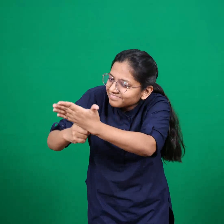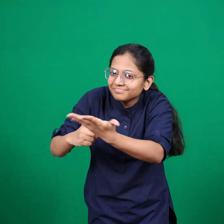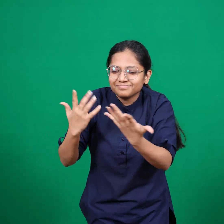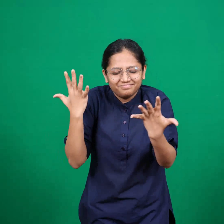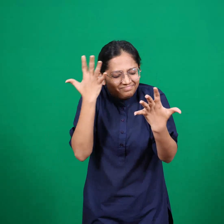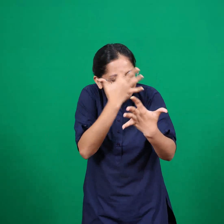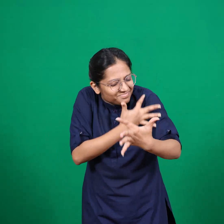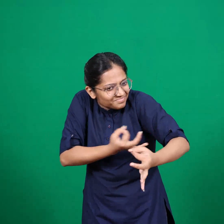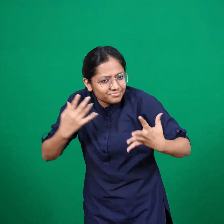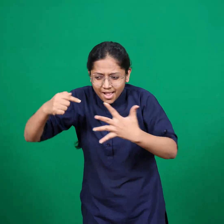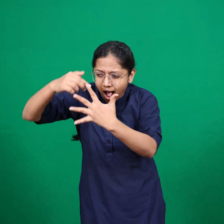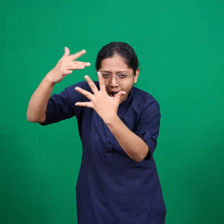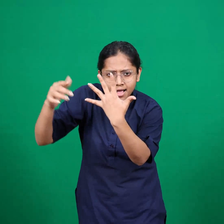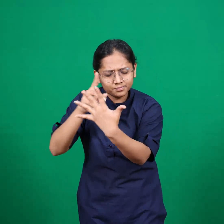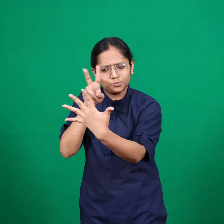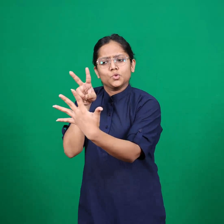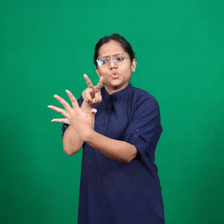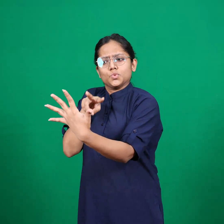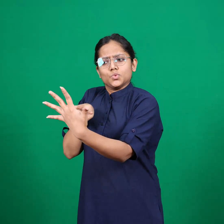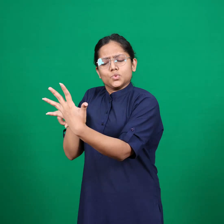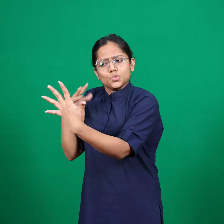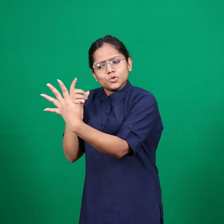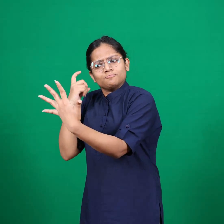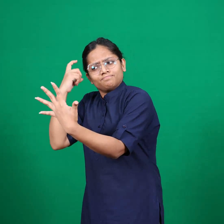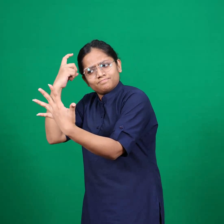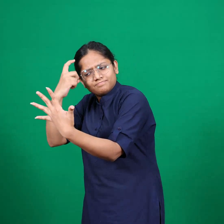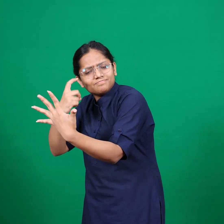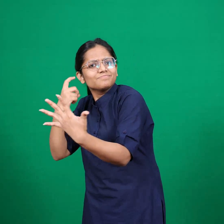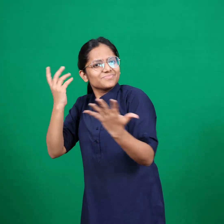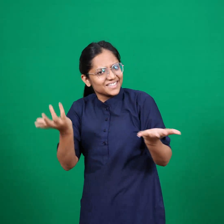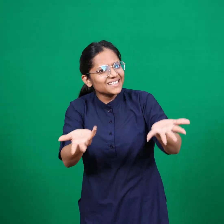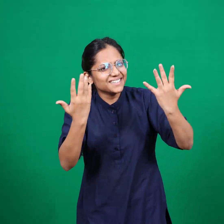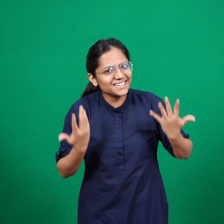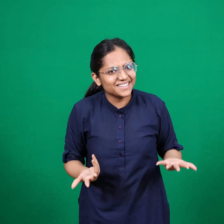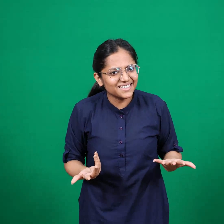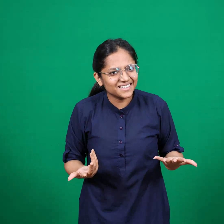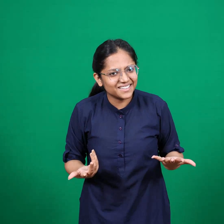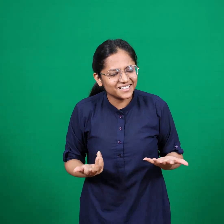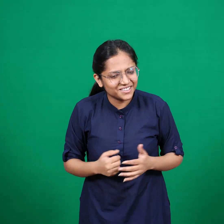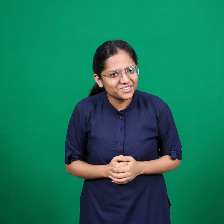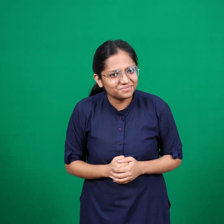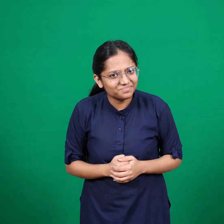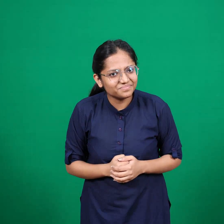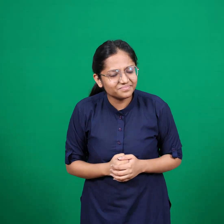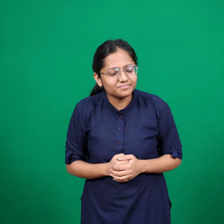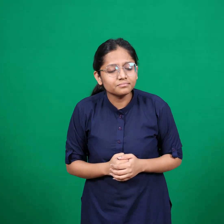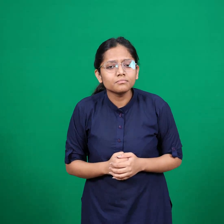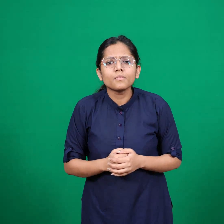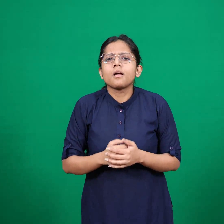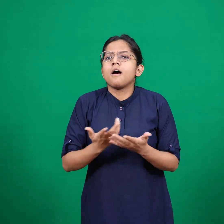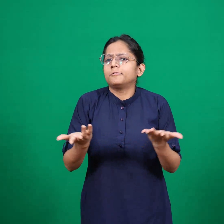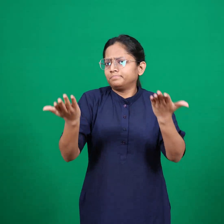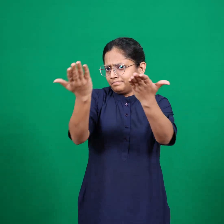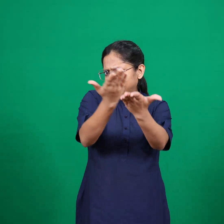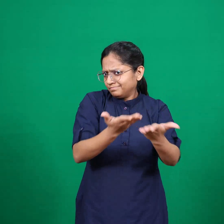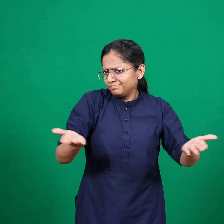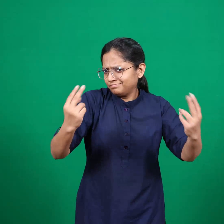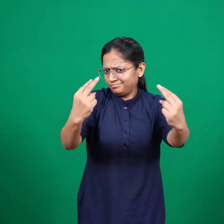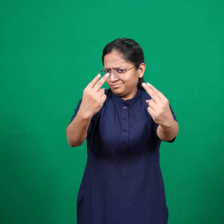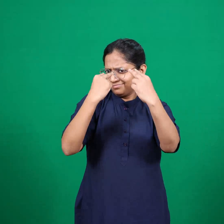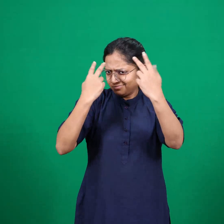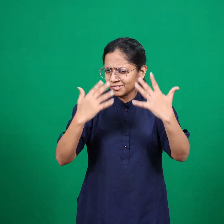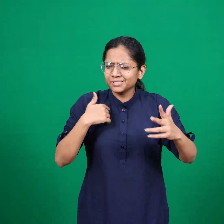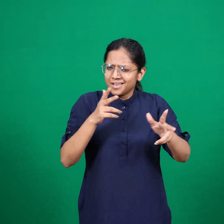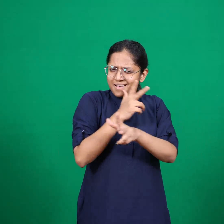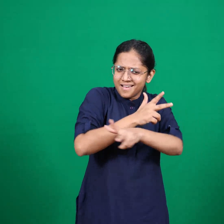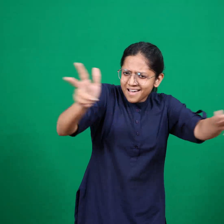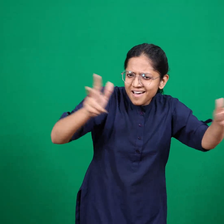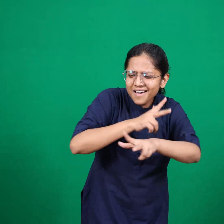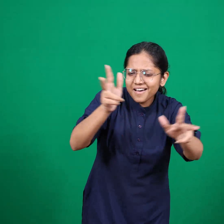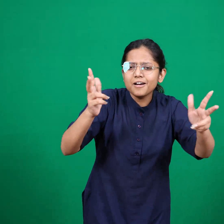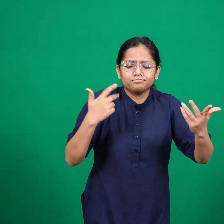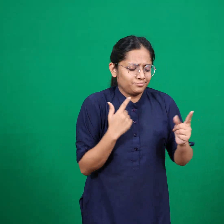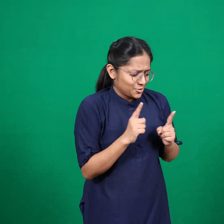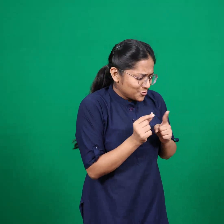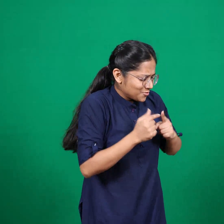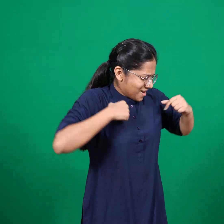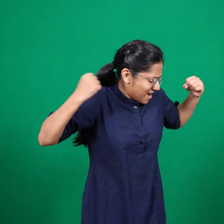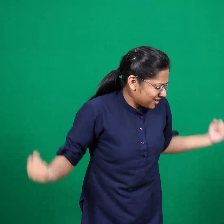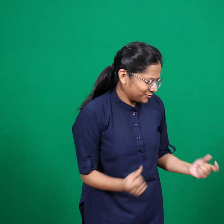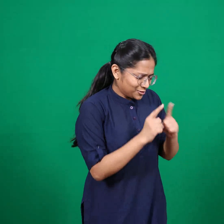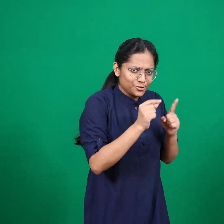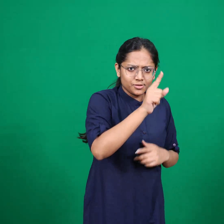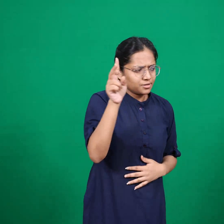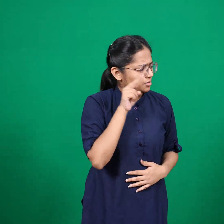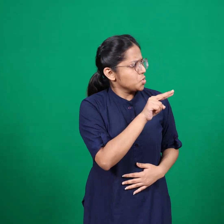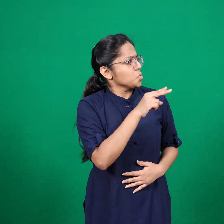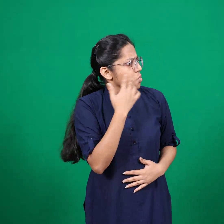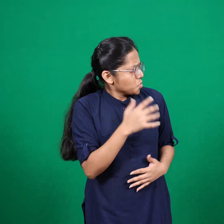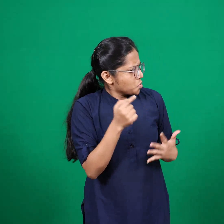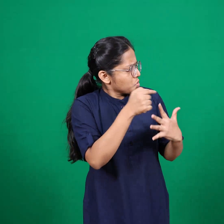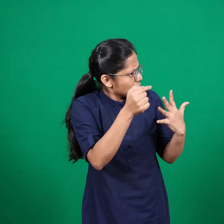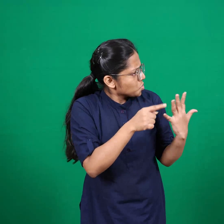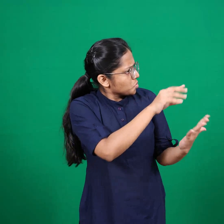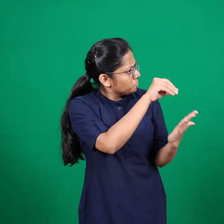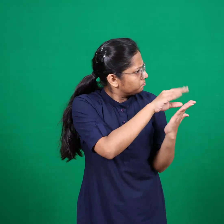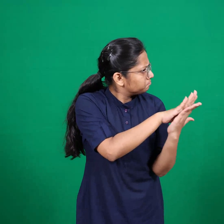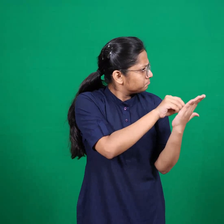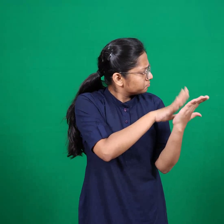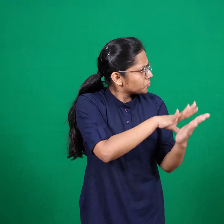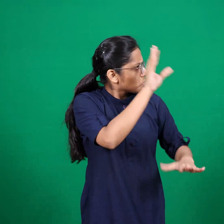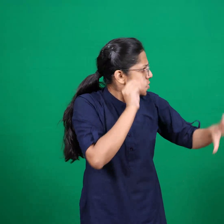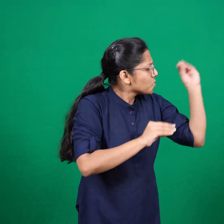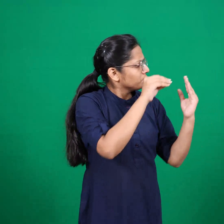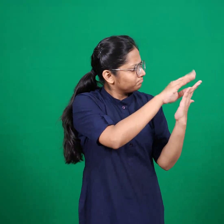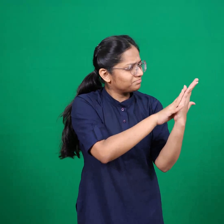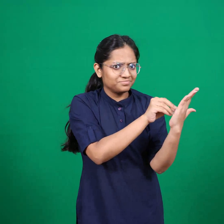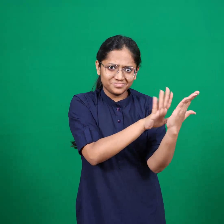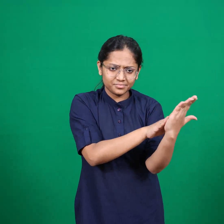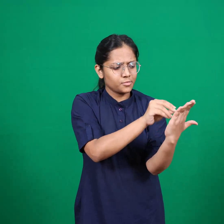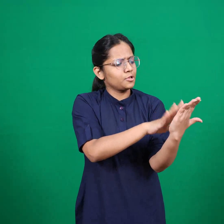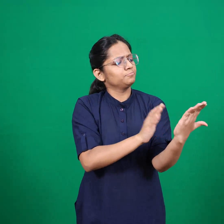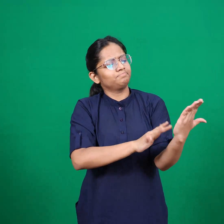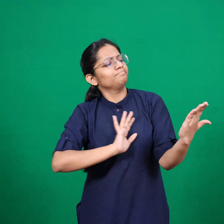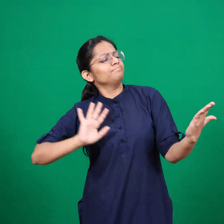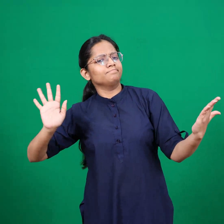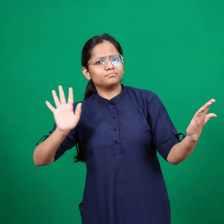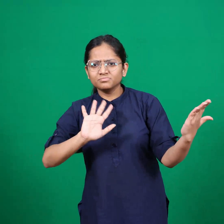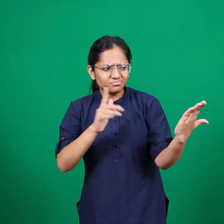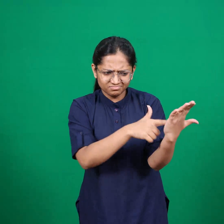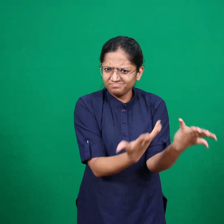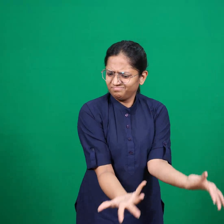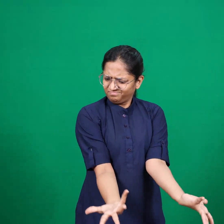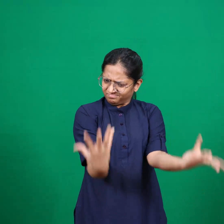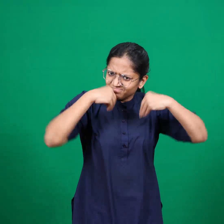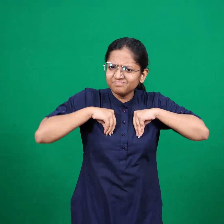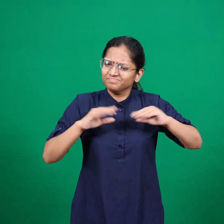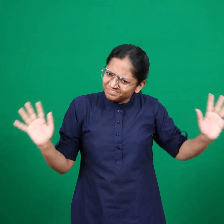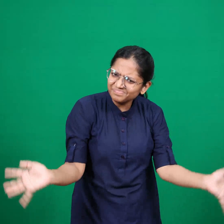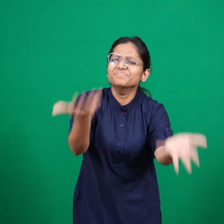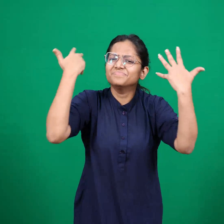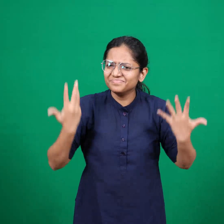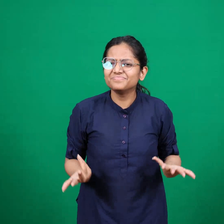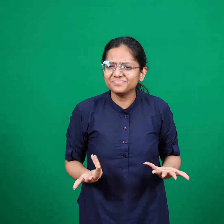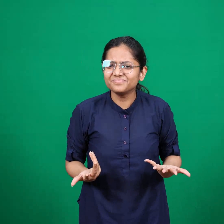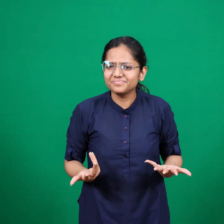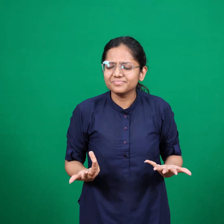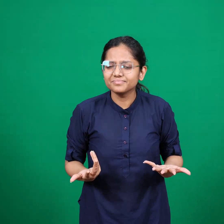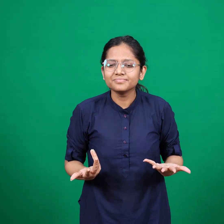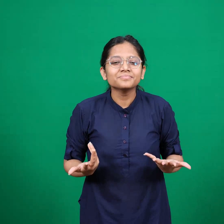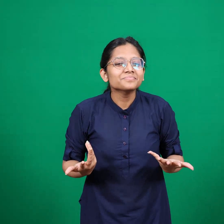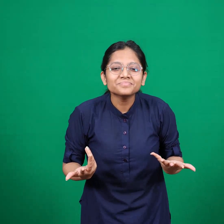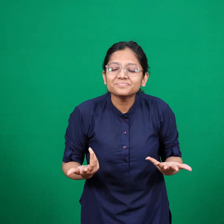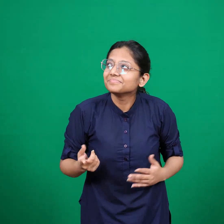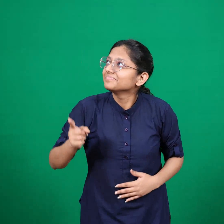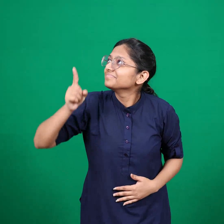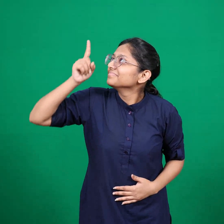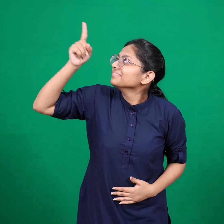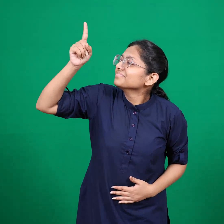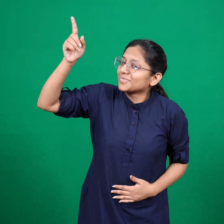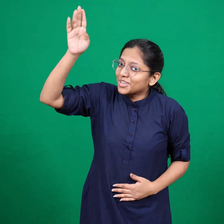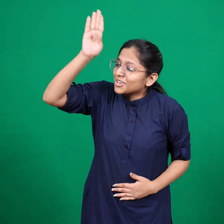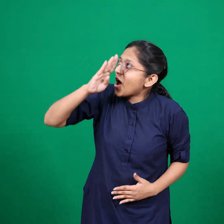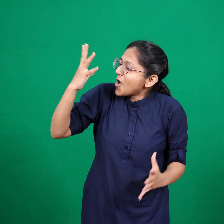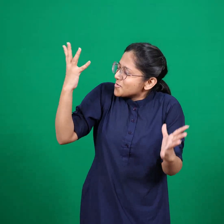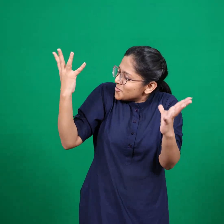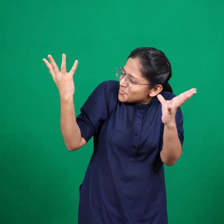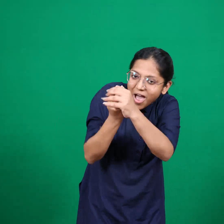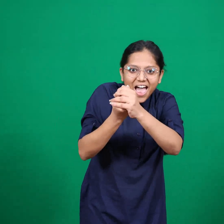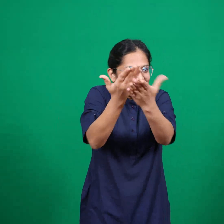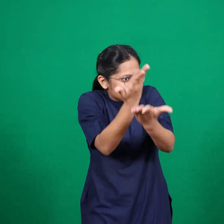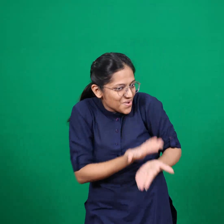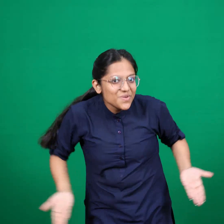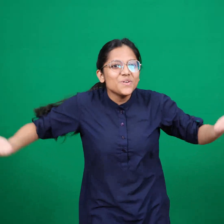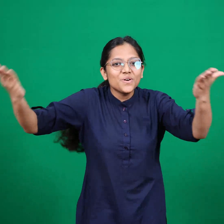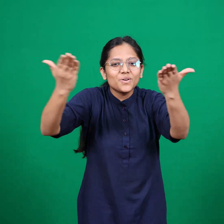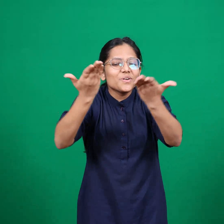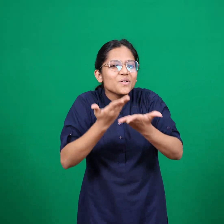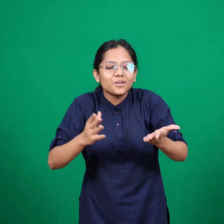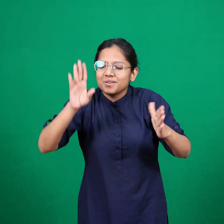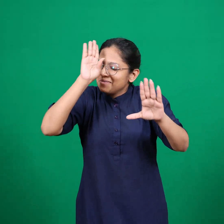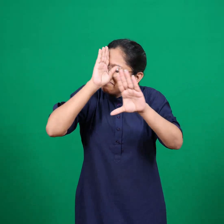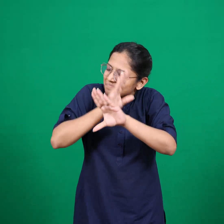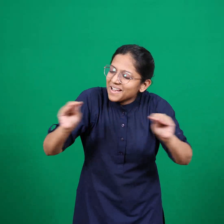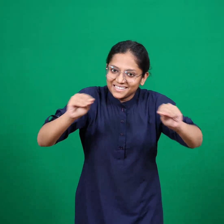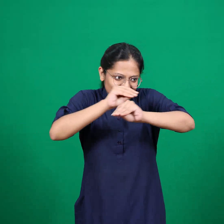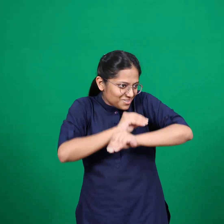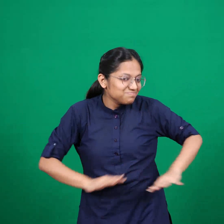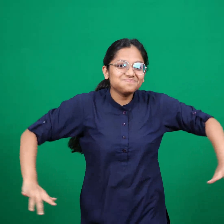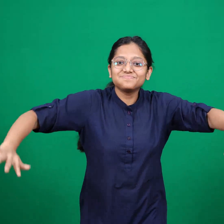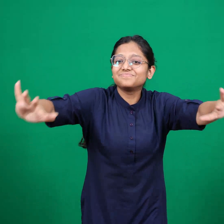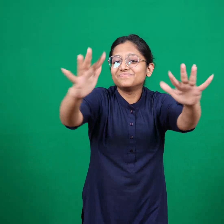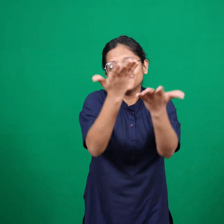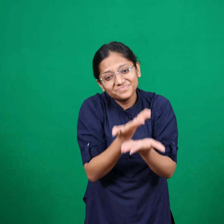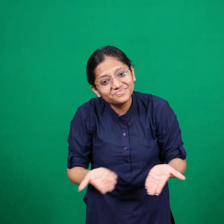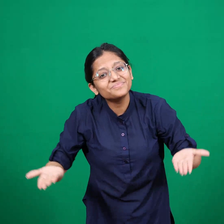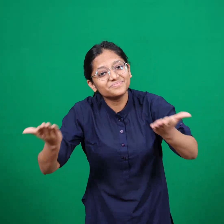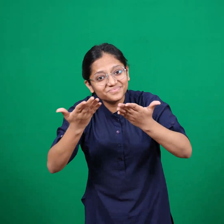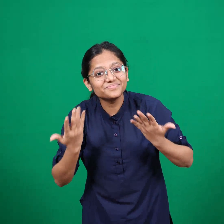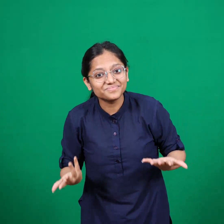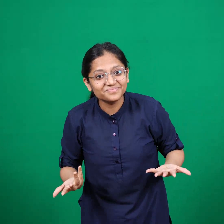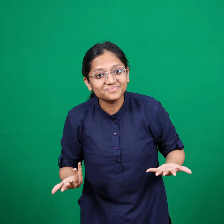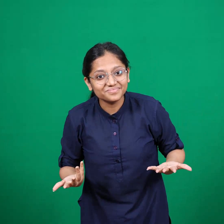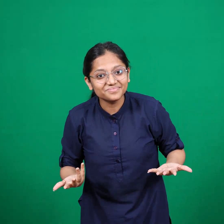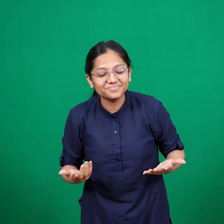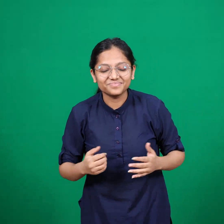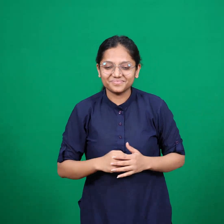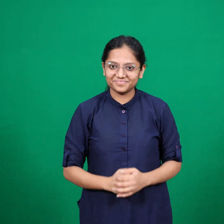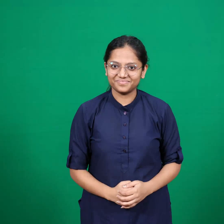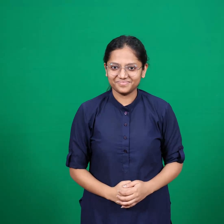Whatever you have learned or received or heard from me, or seen in me, put it into practice.